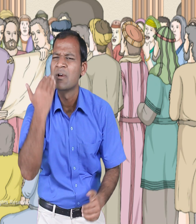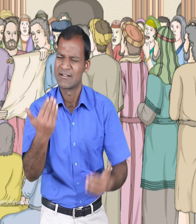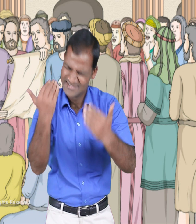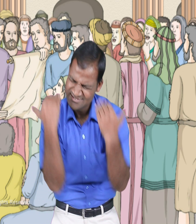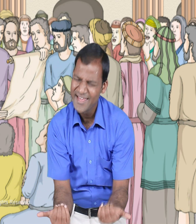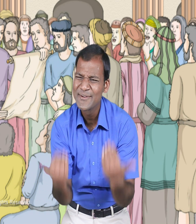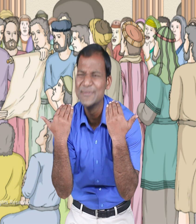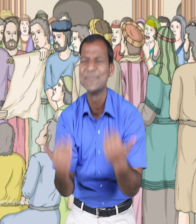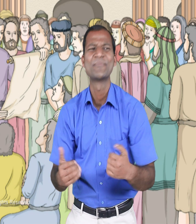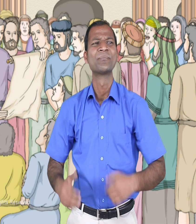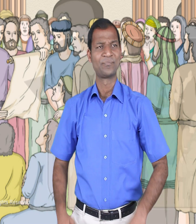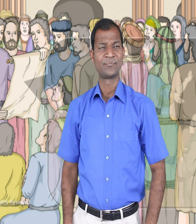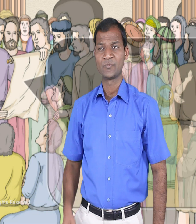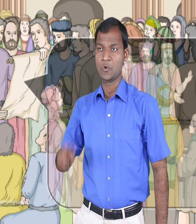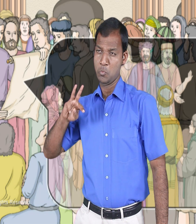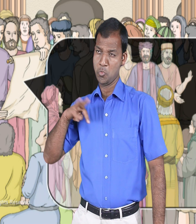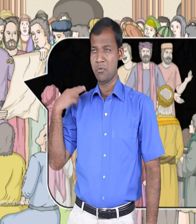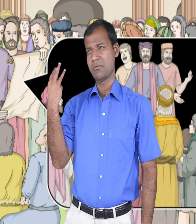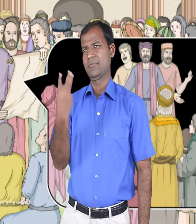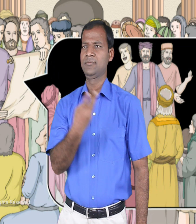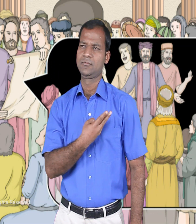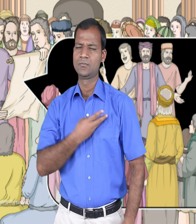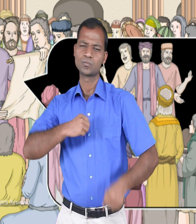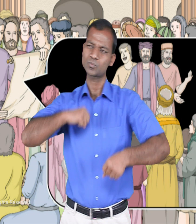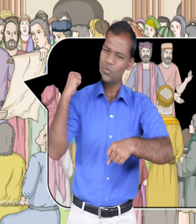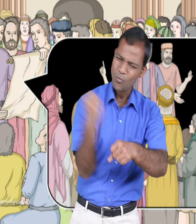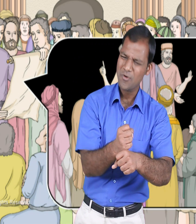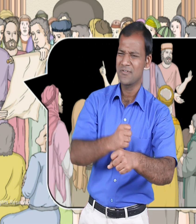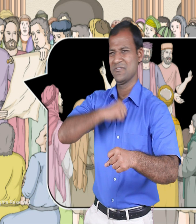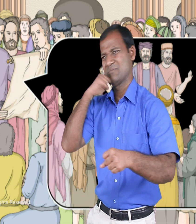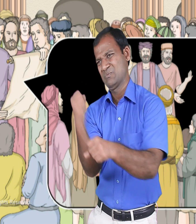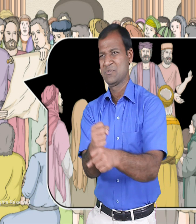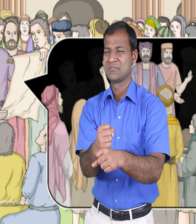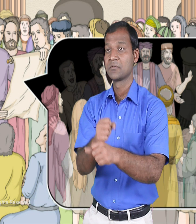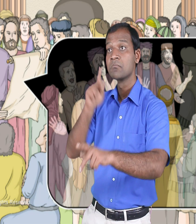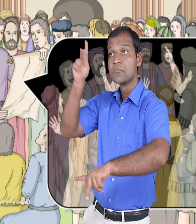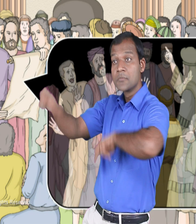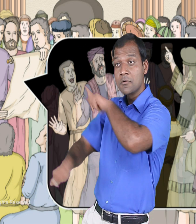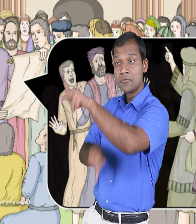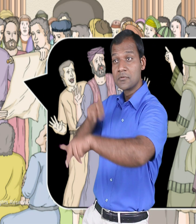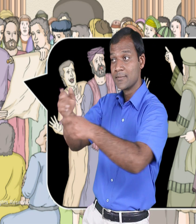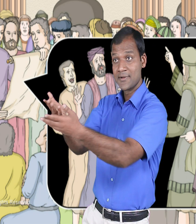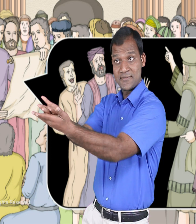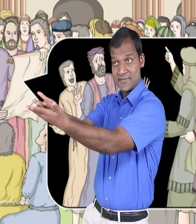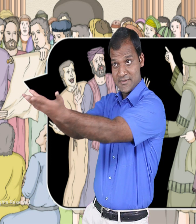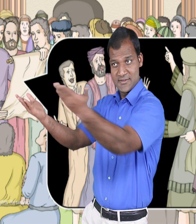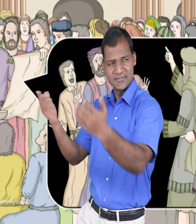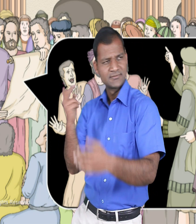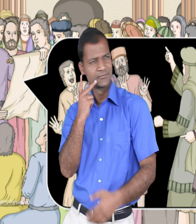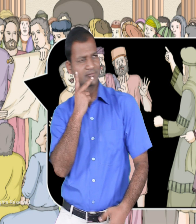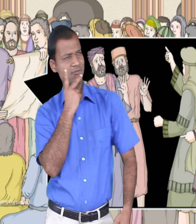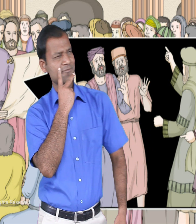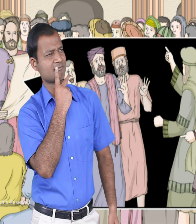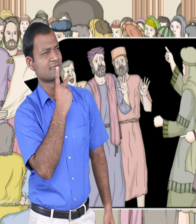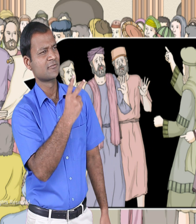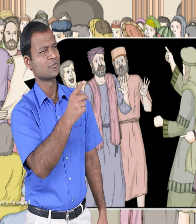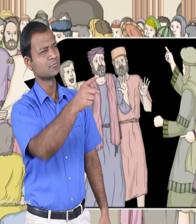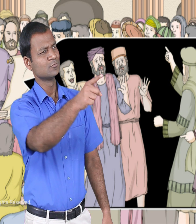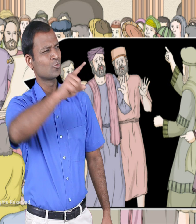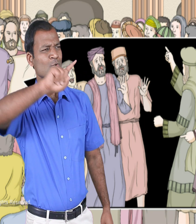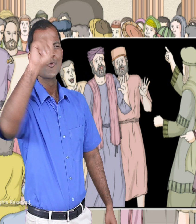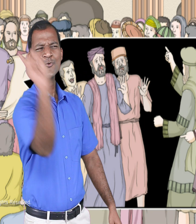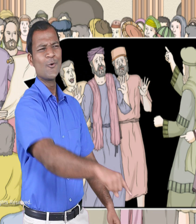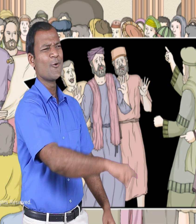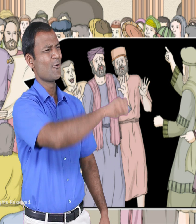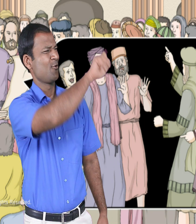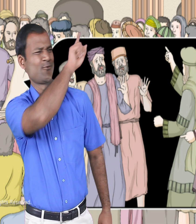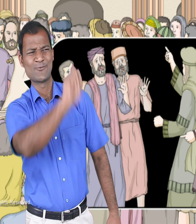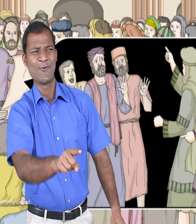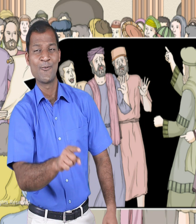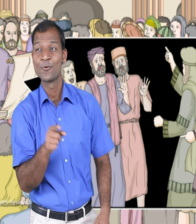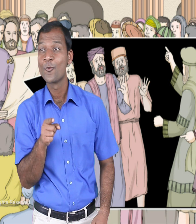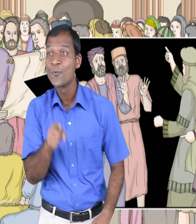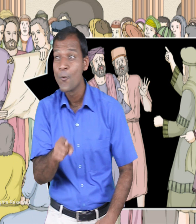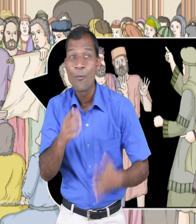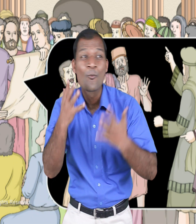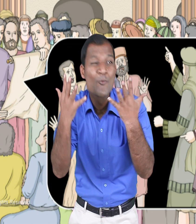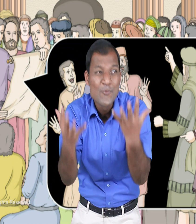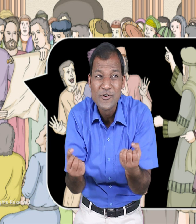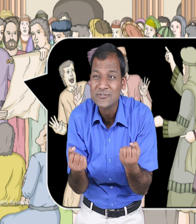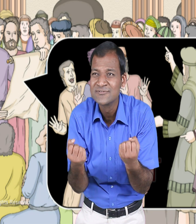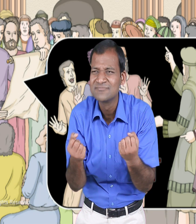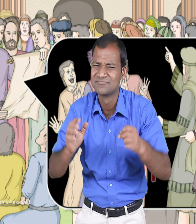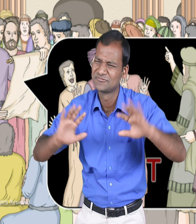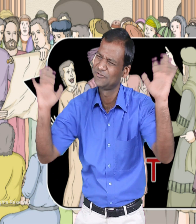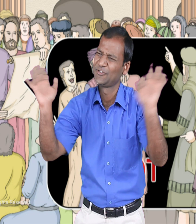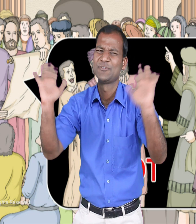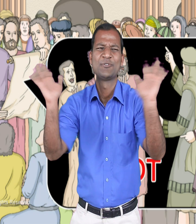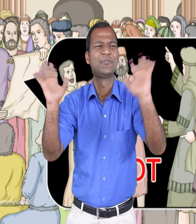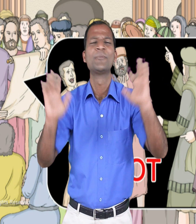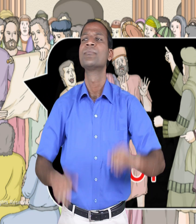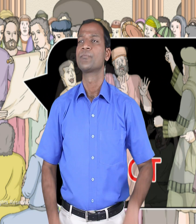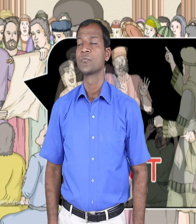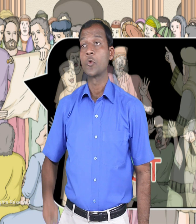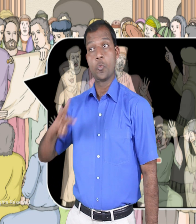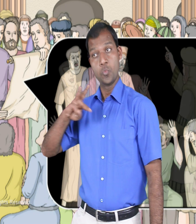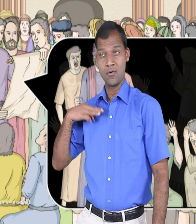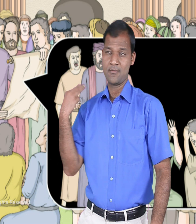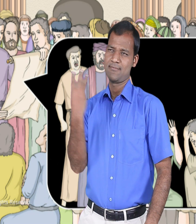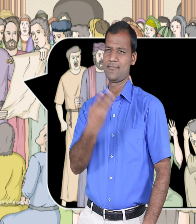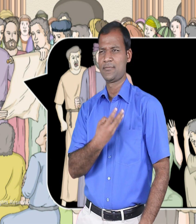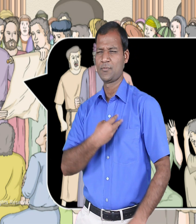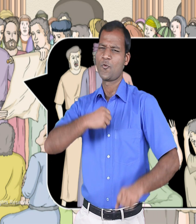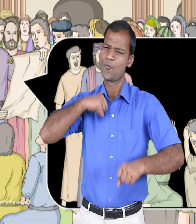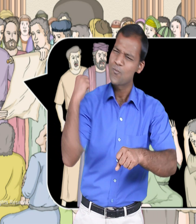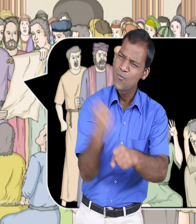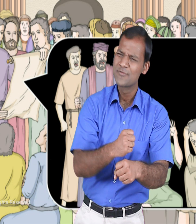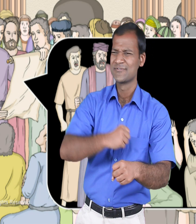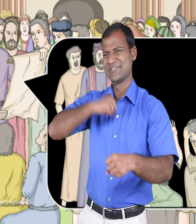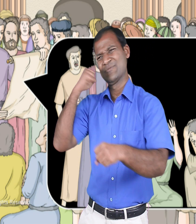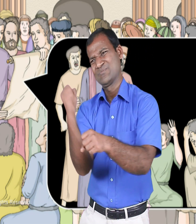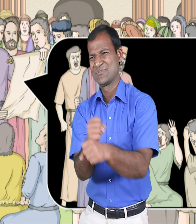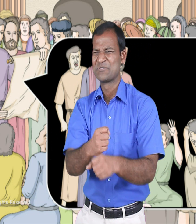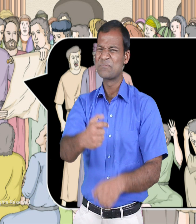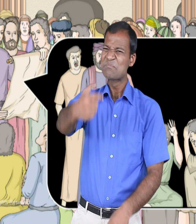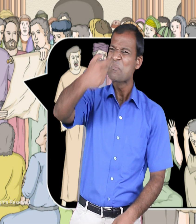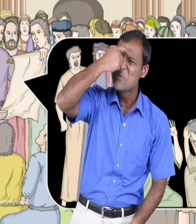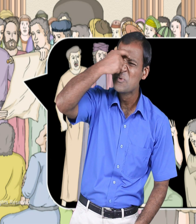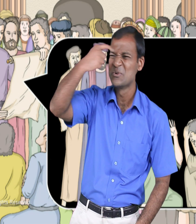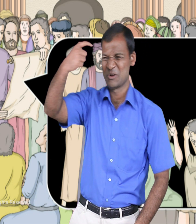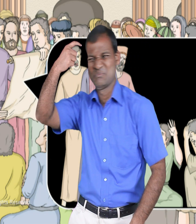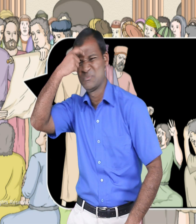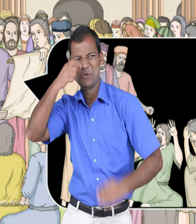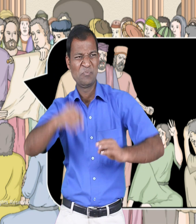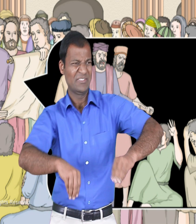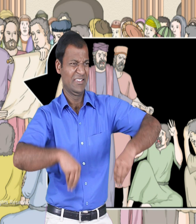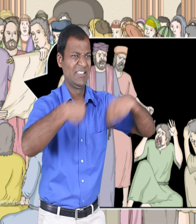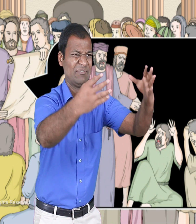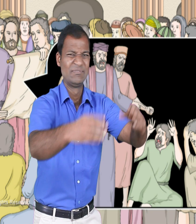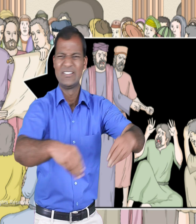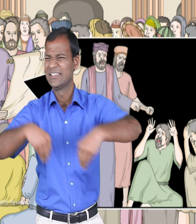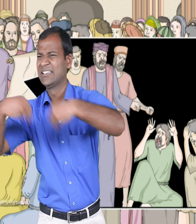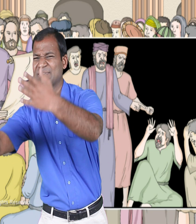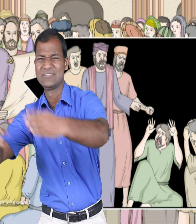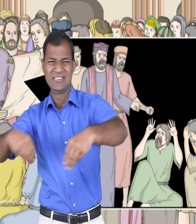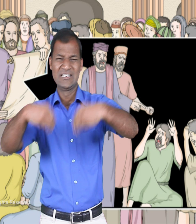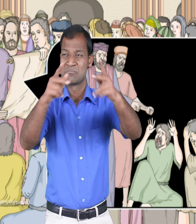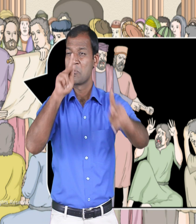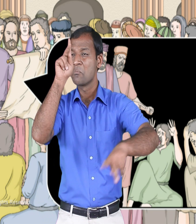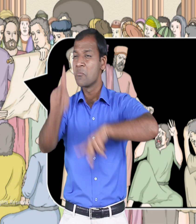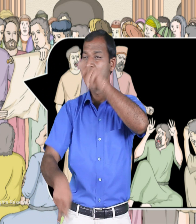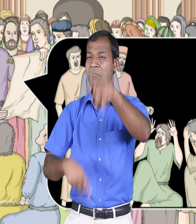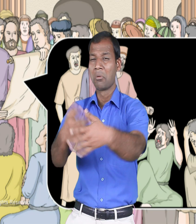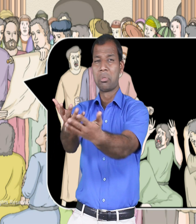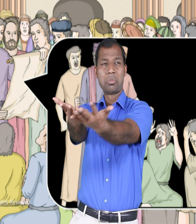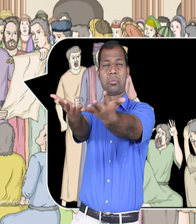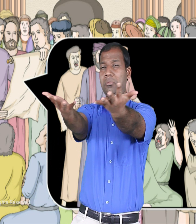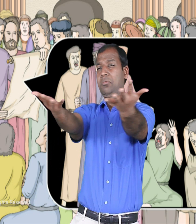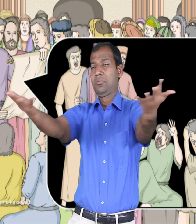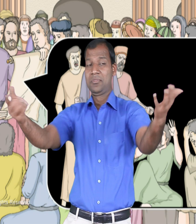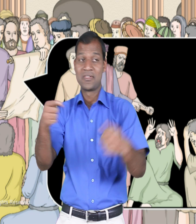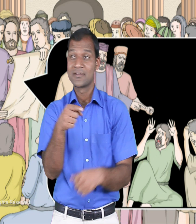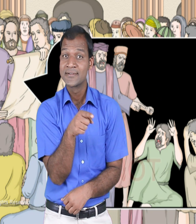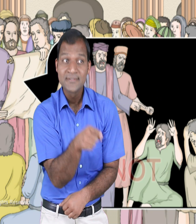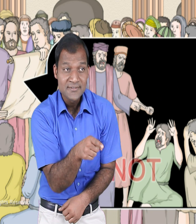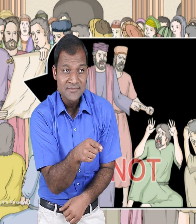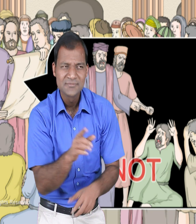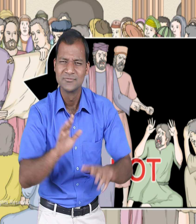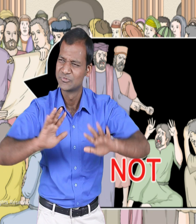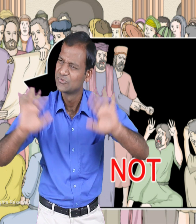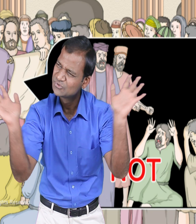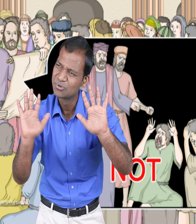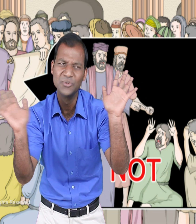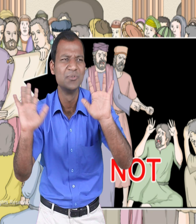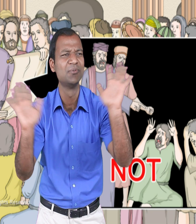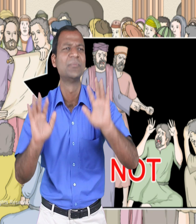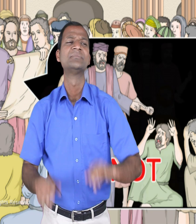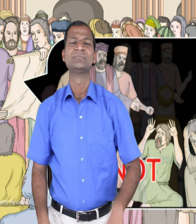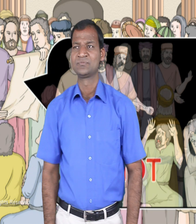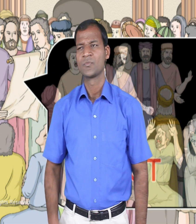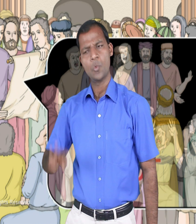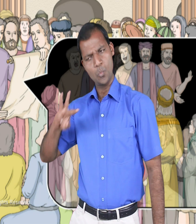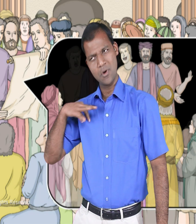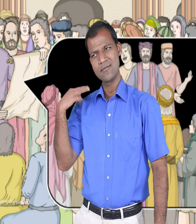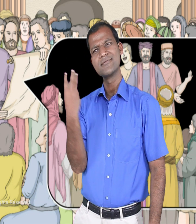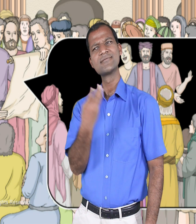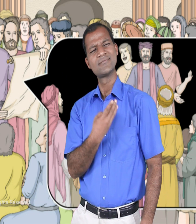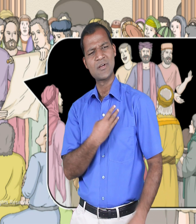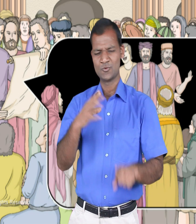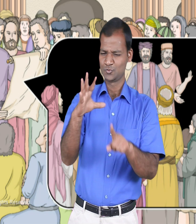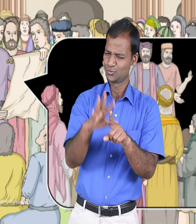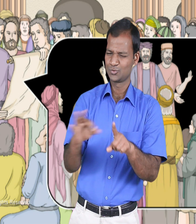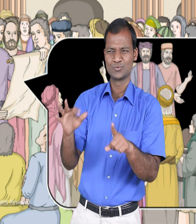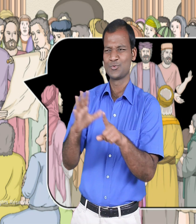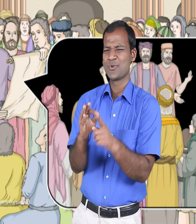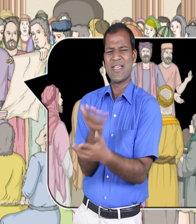We put no obstacle in anyone’s way, so that no one can discredit our ministry.